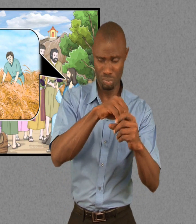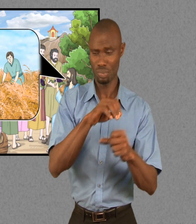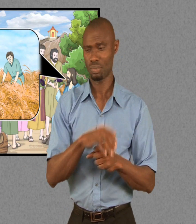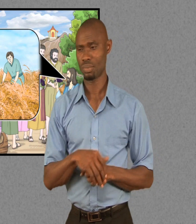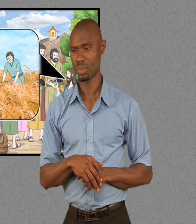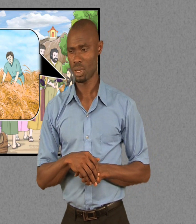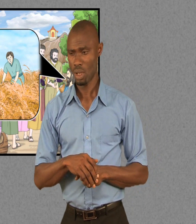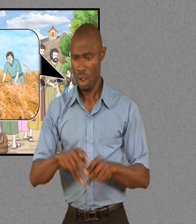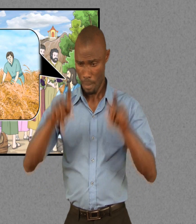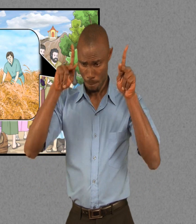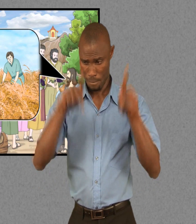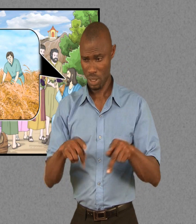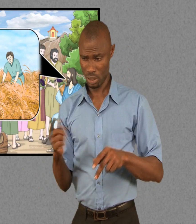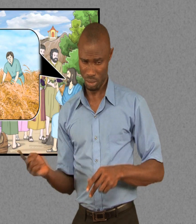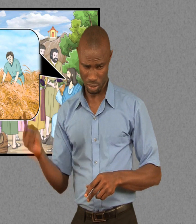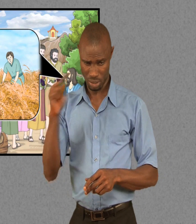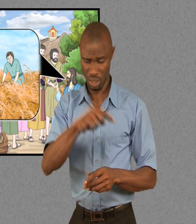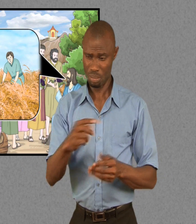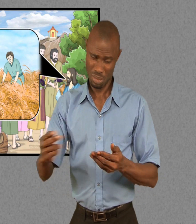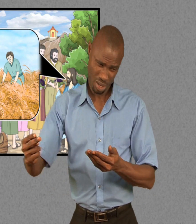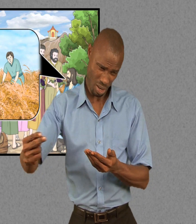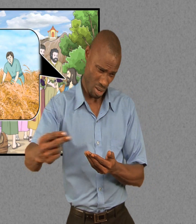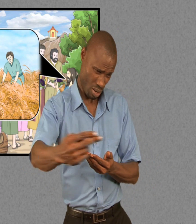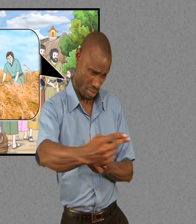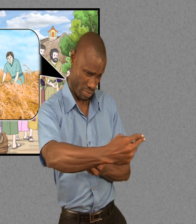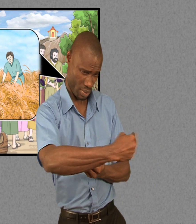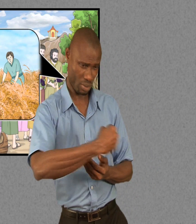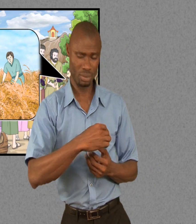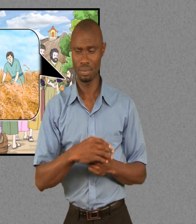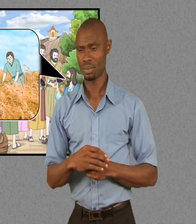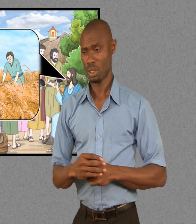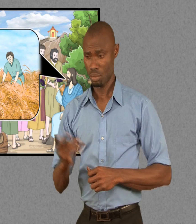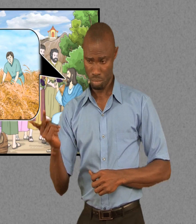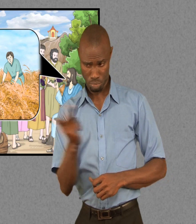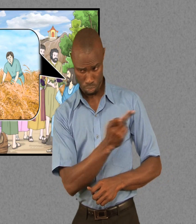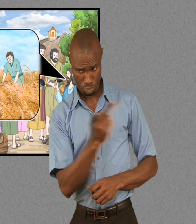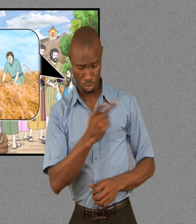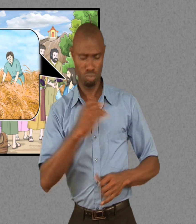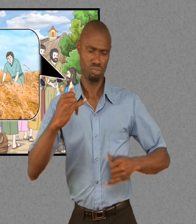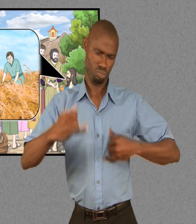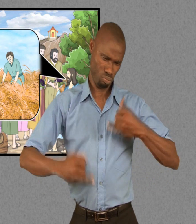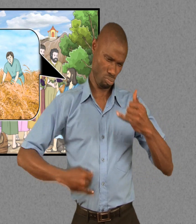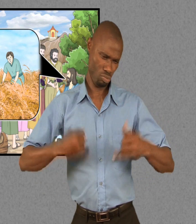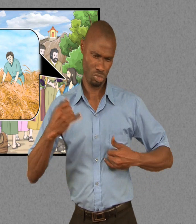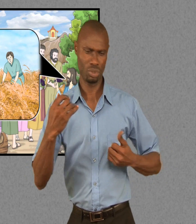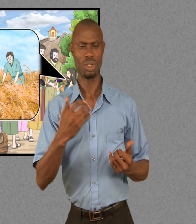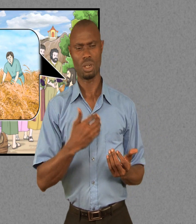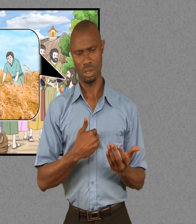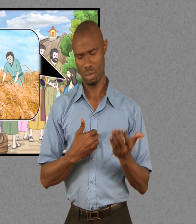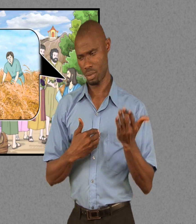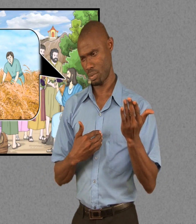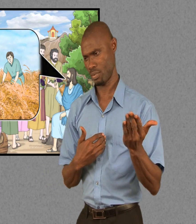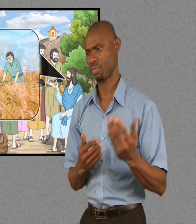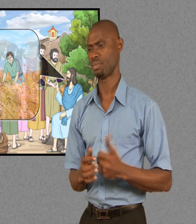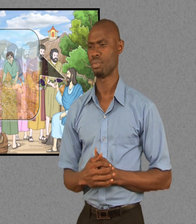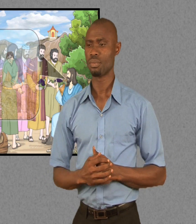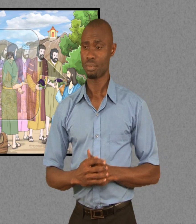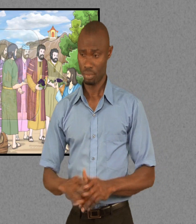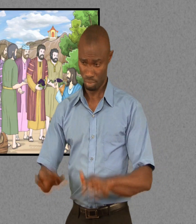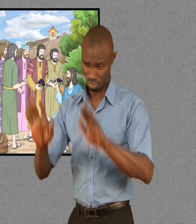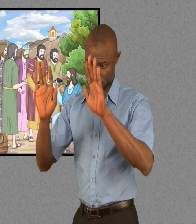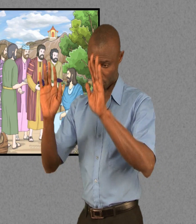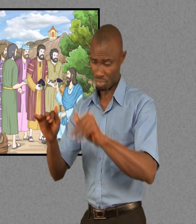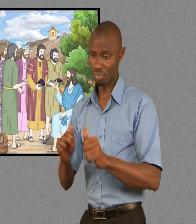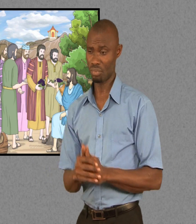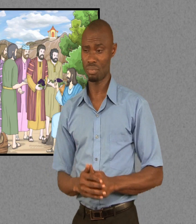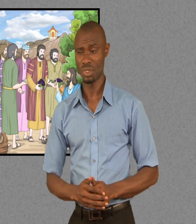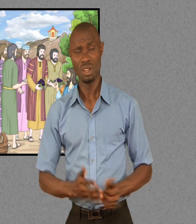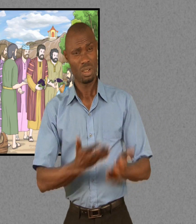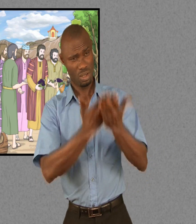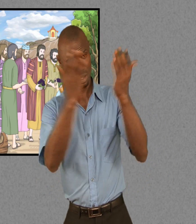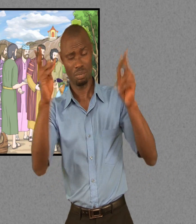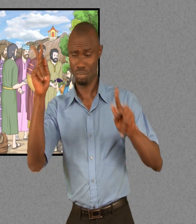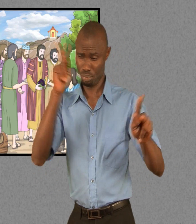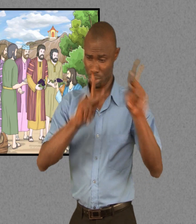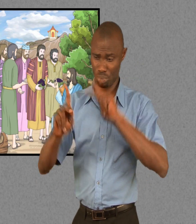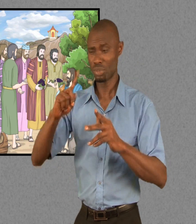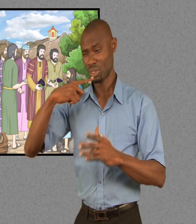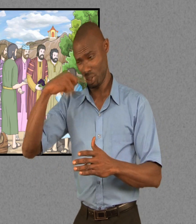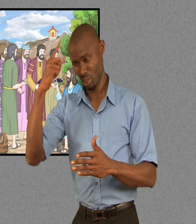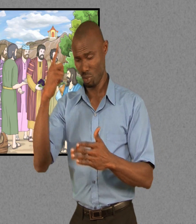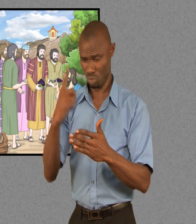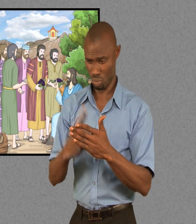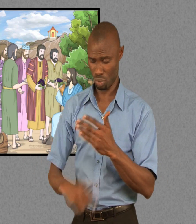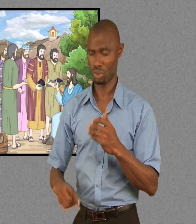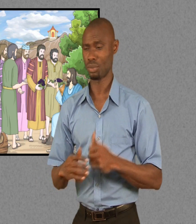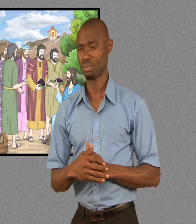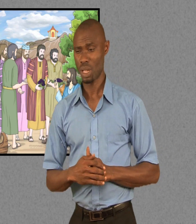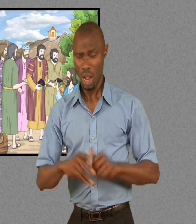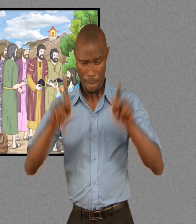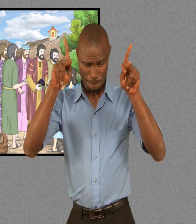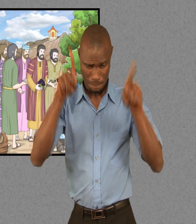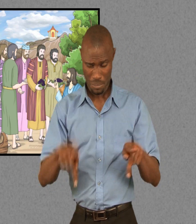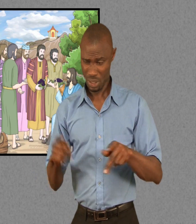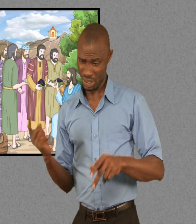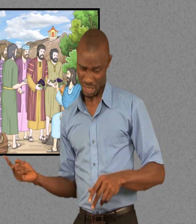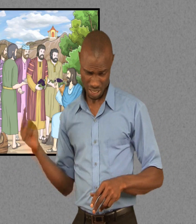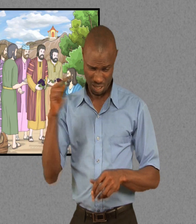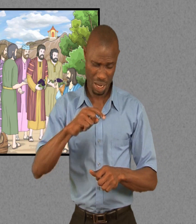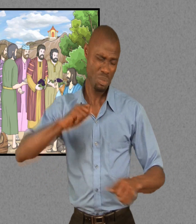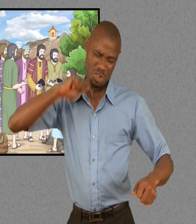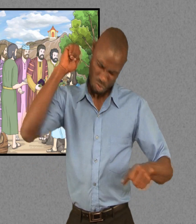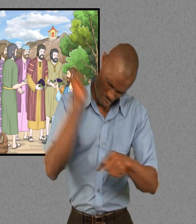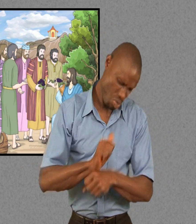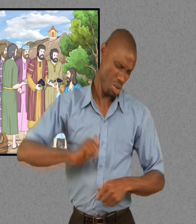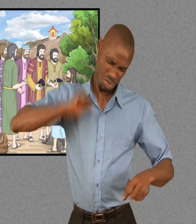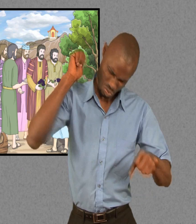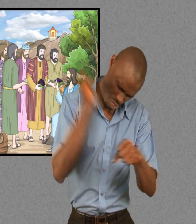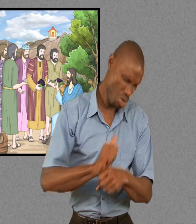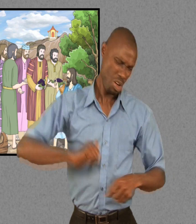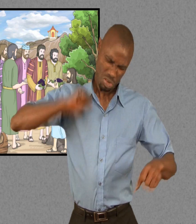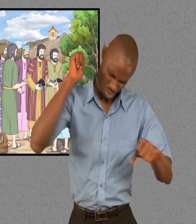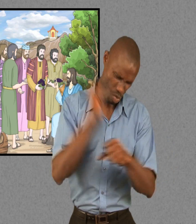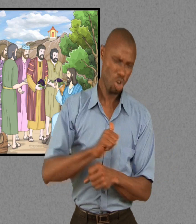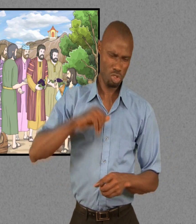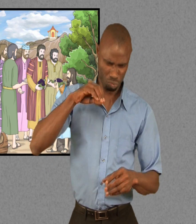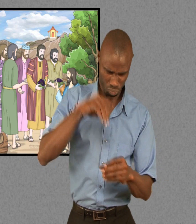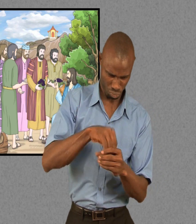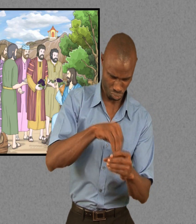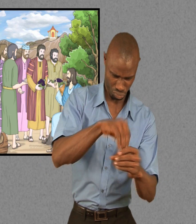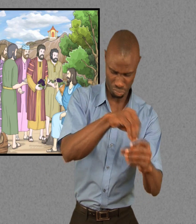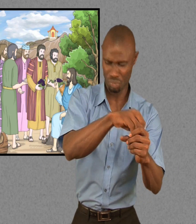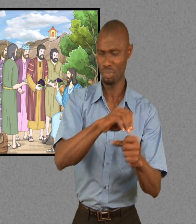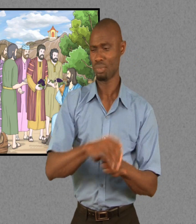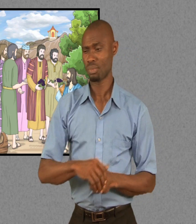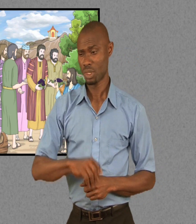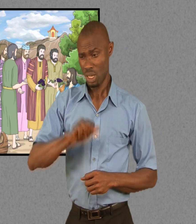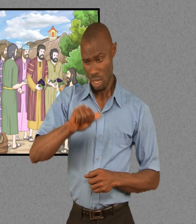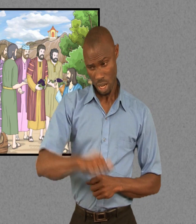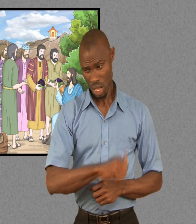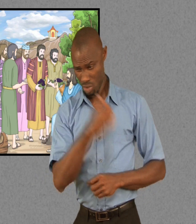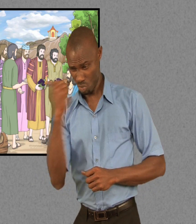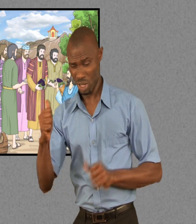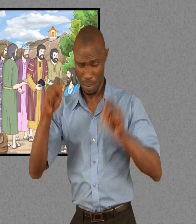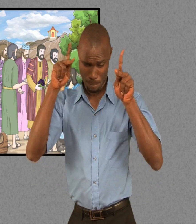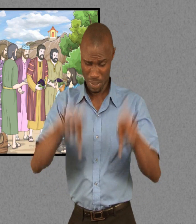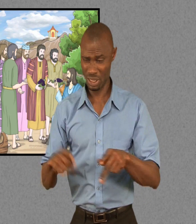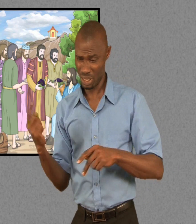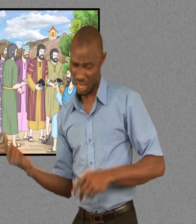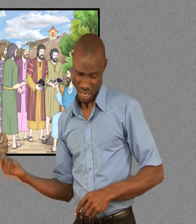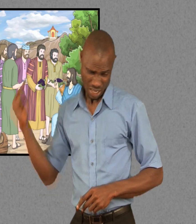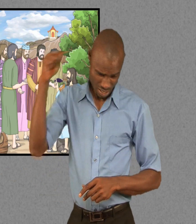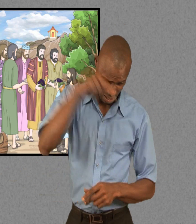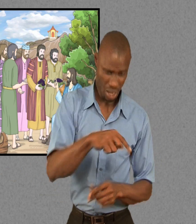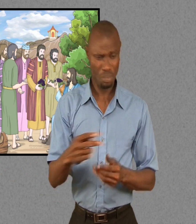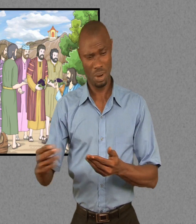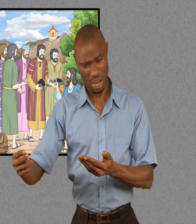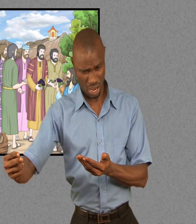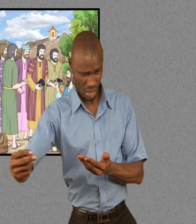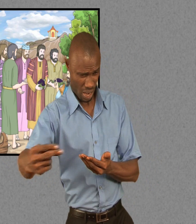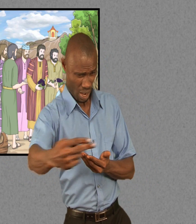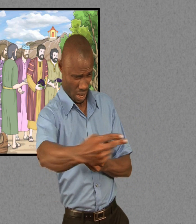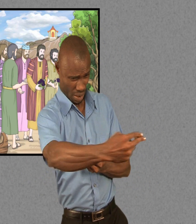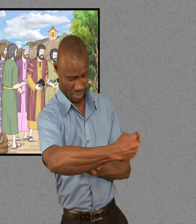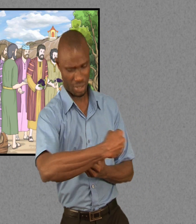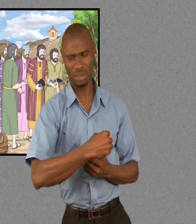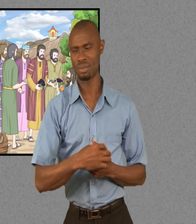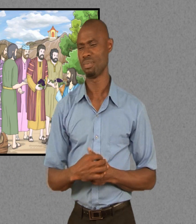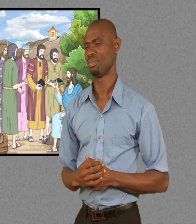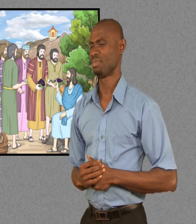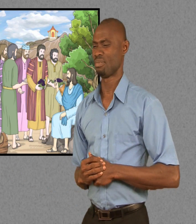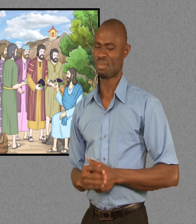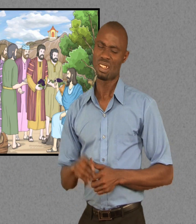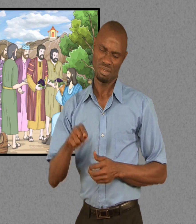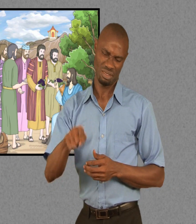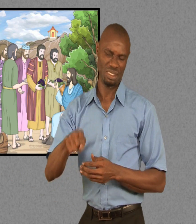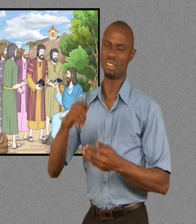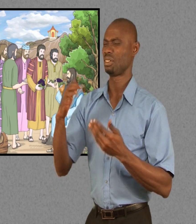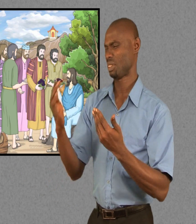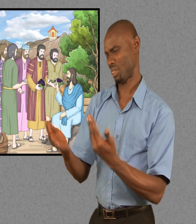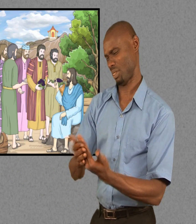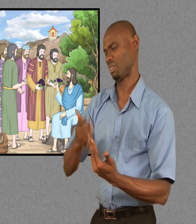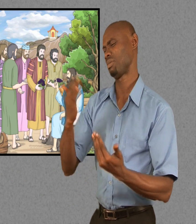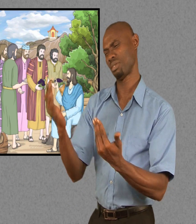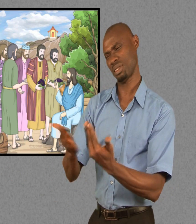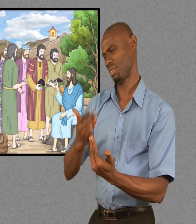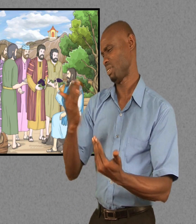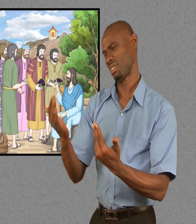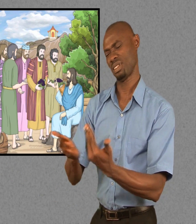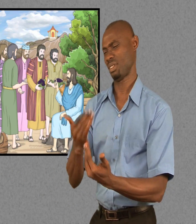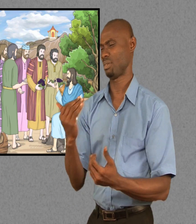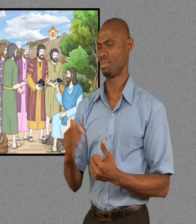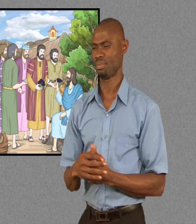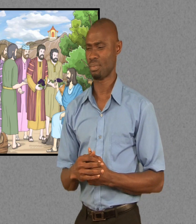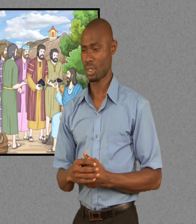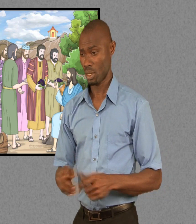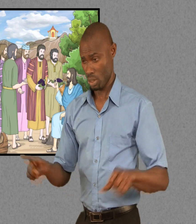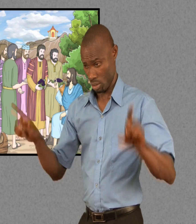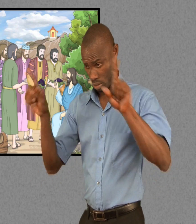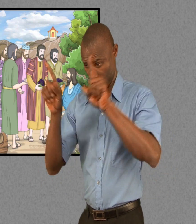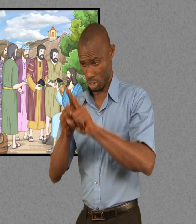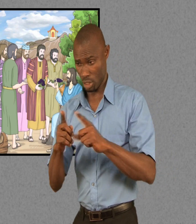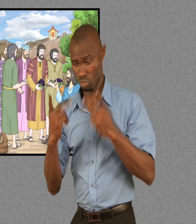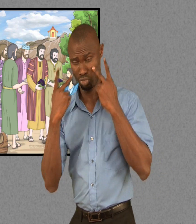For in this case the saying ‘One sows and another reaps’ is true.